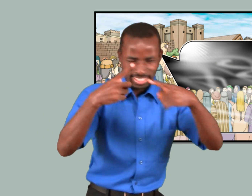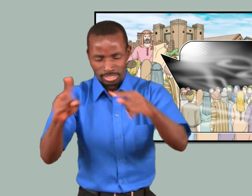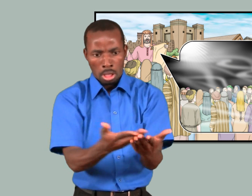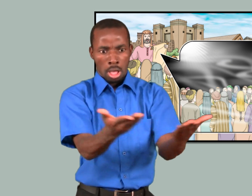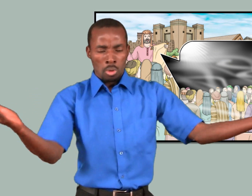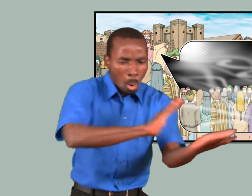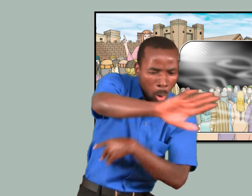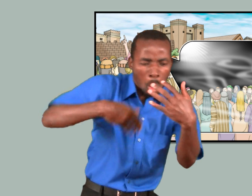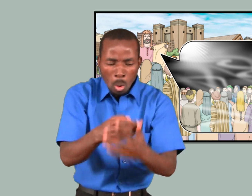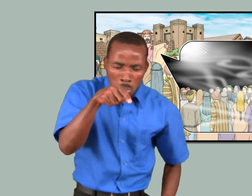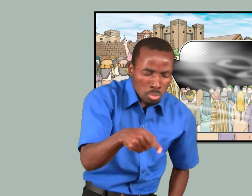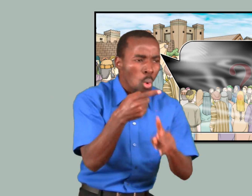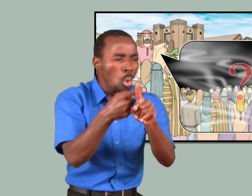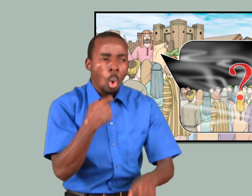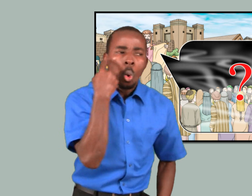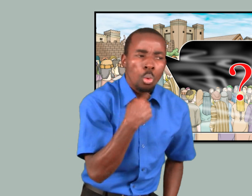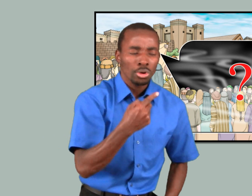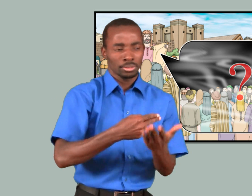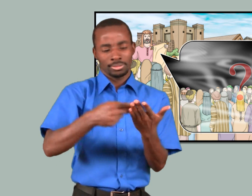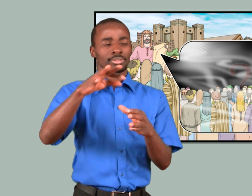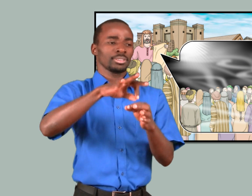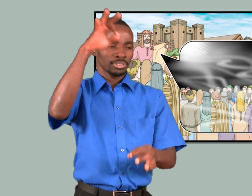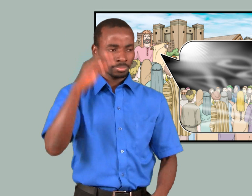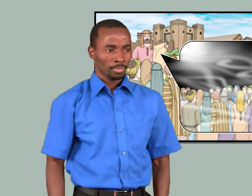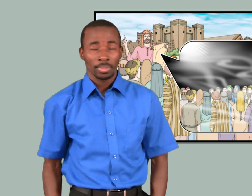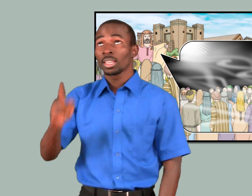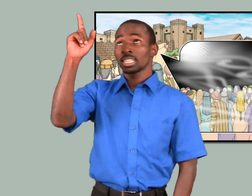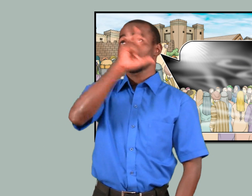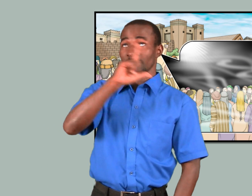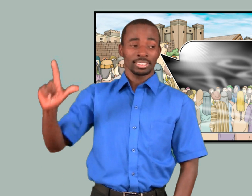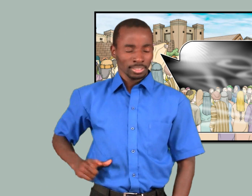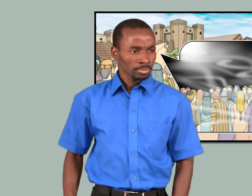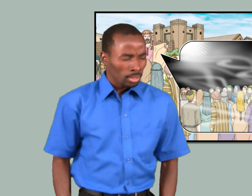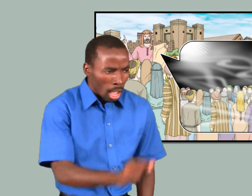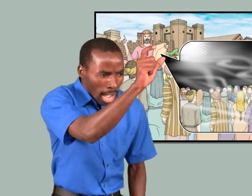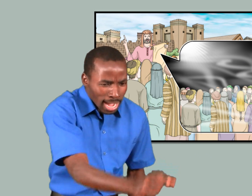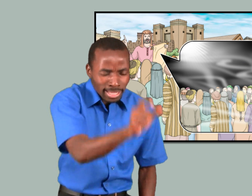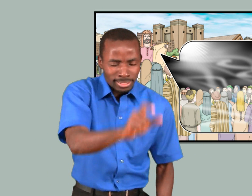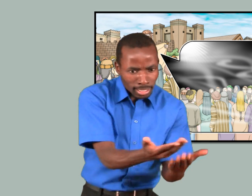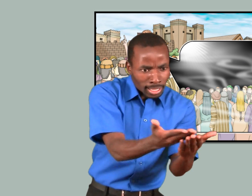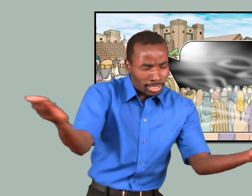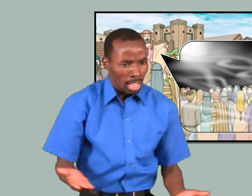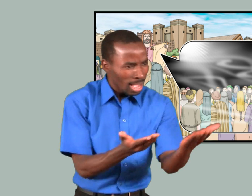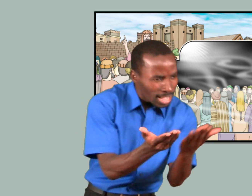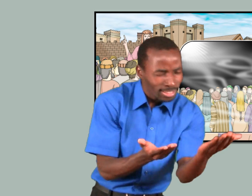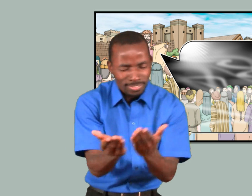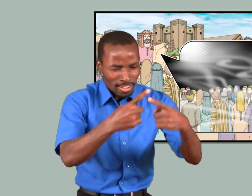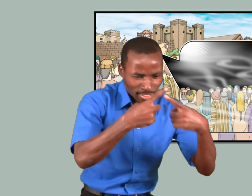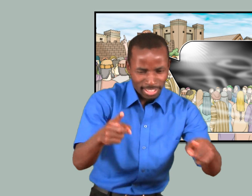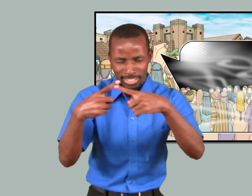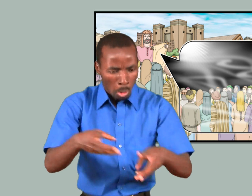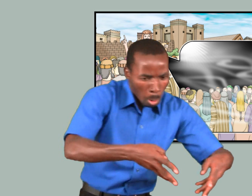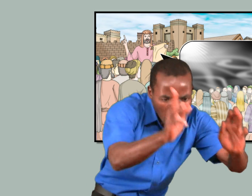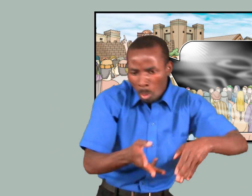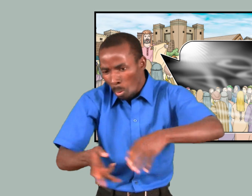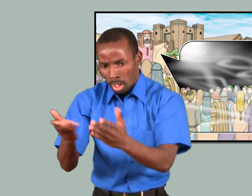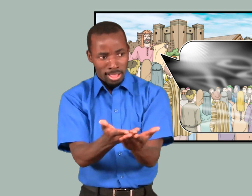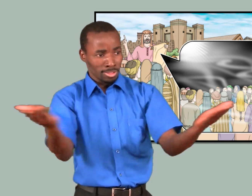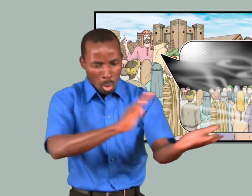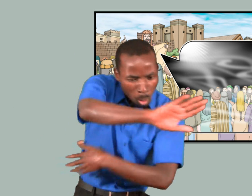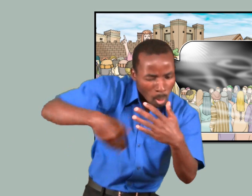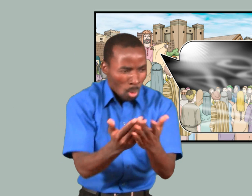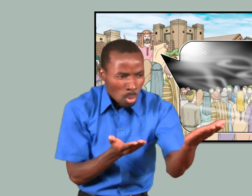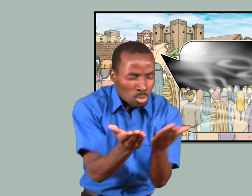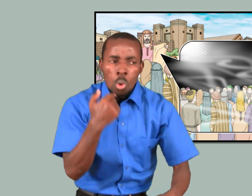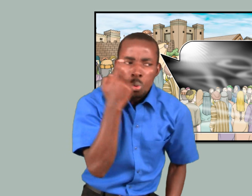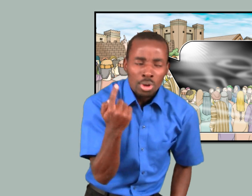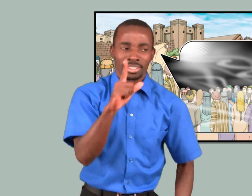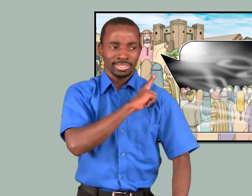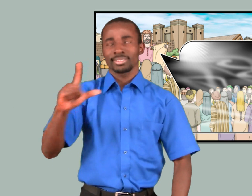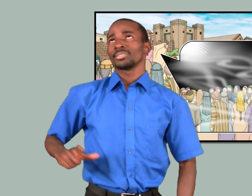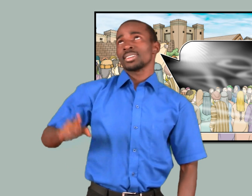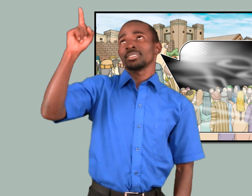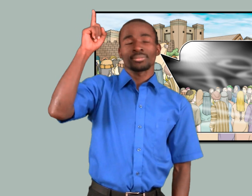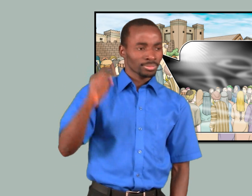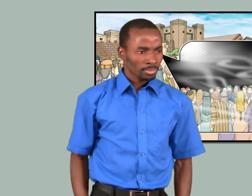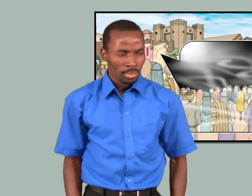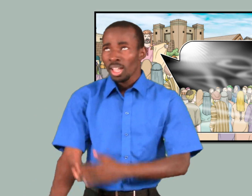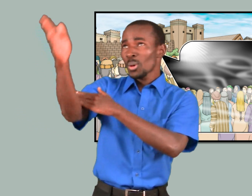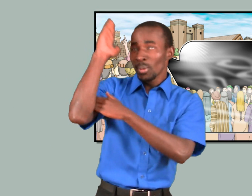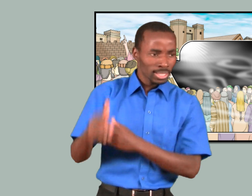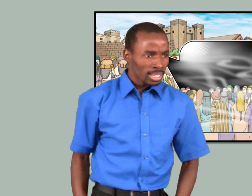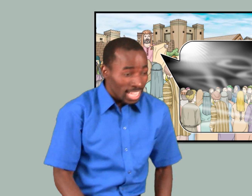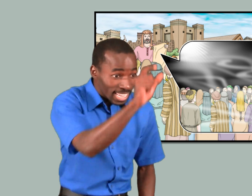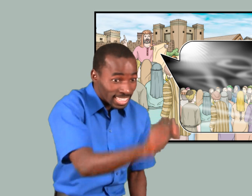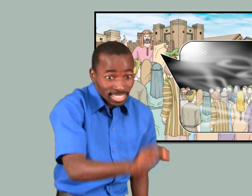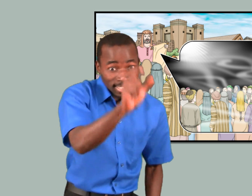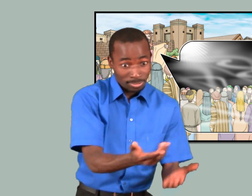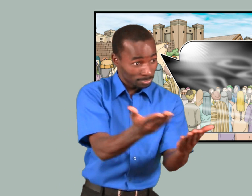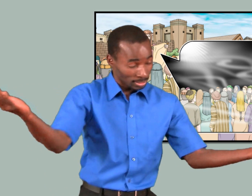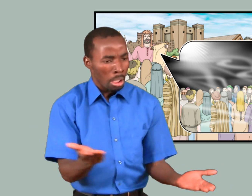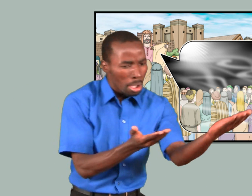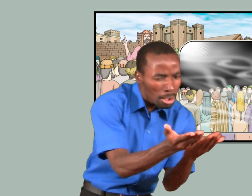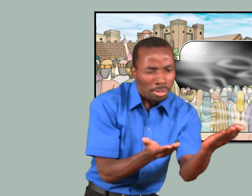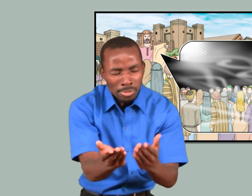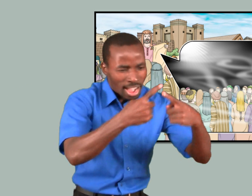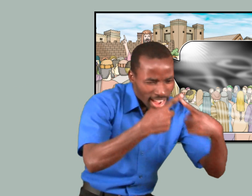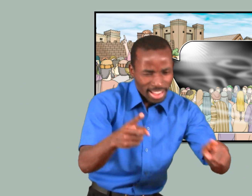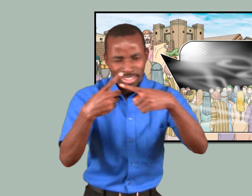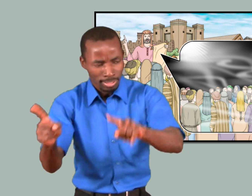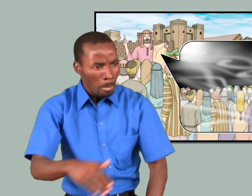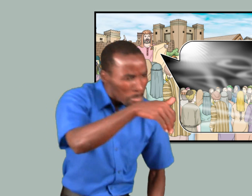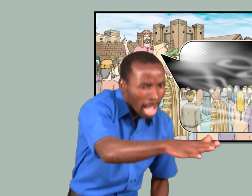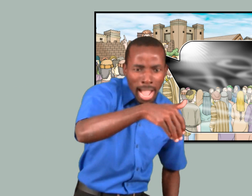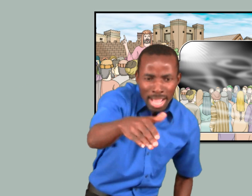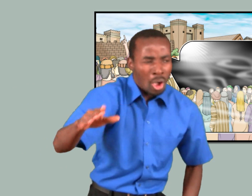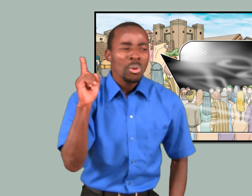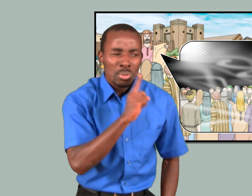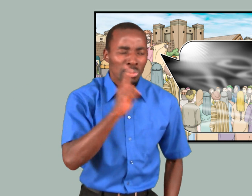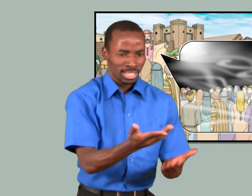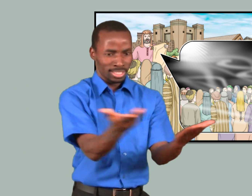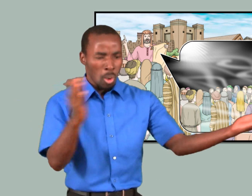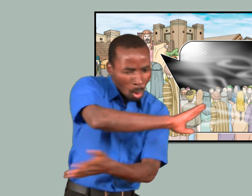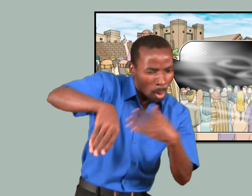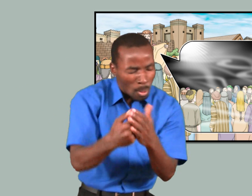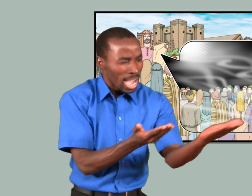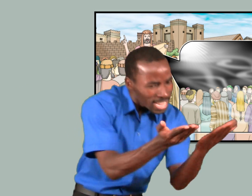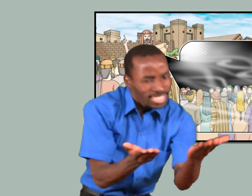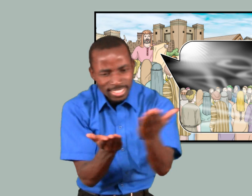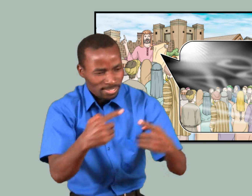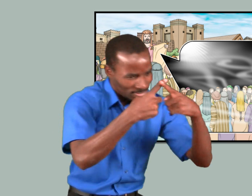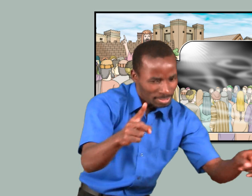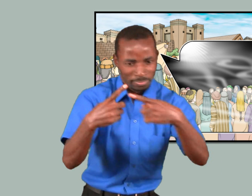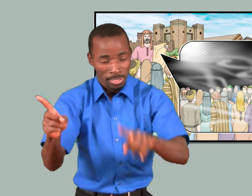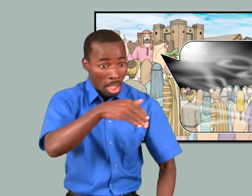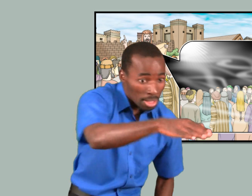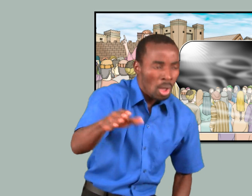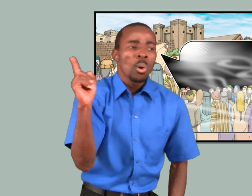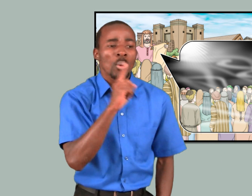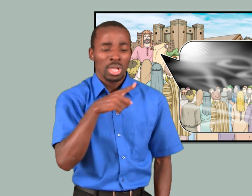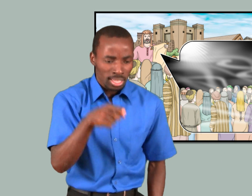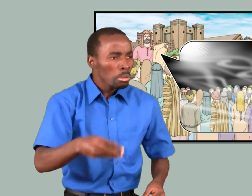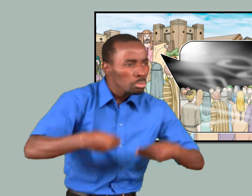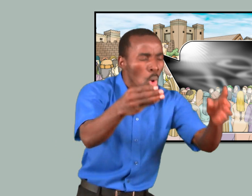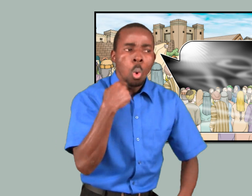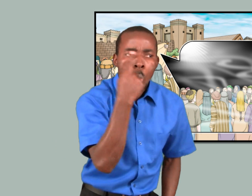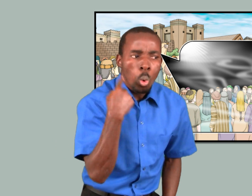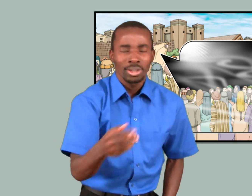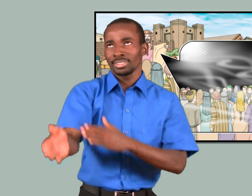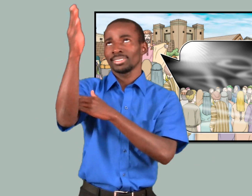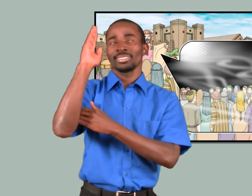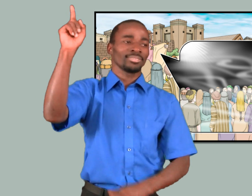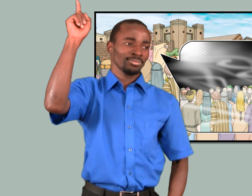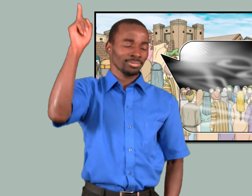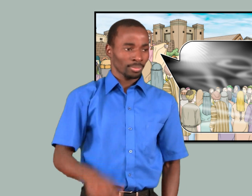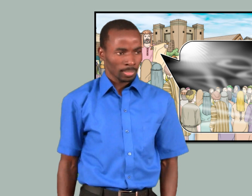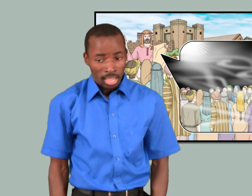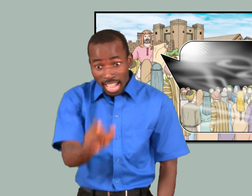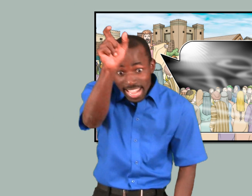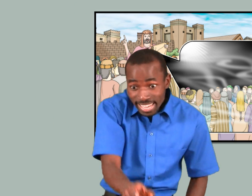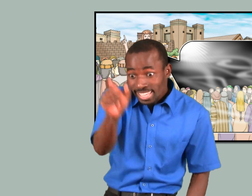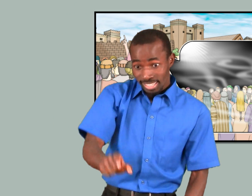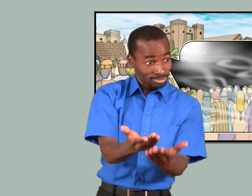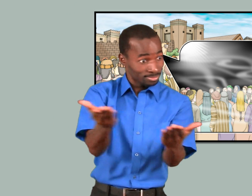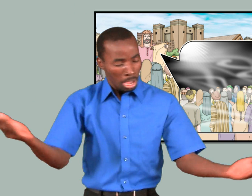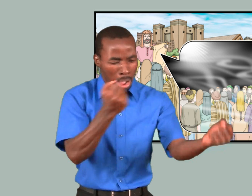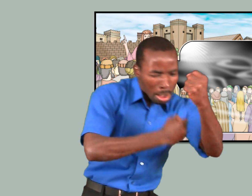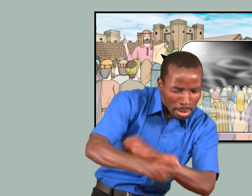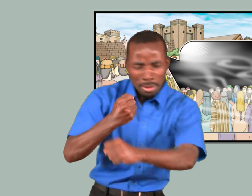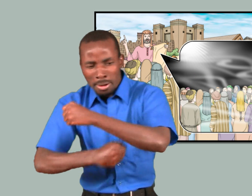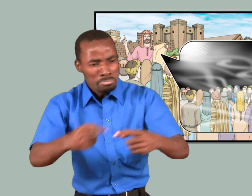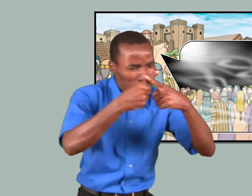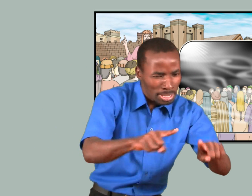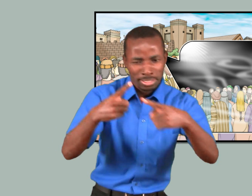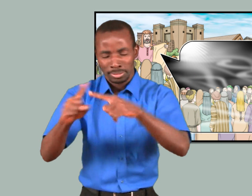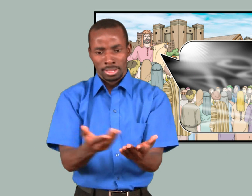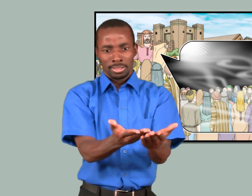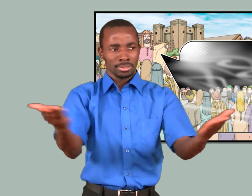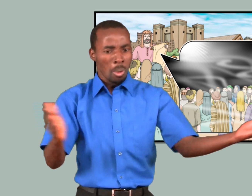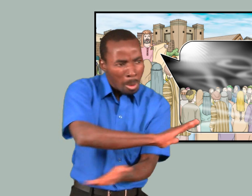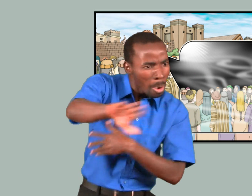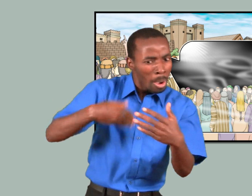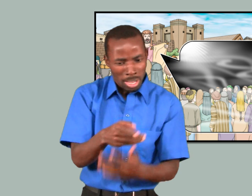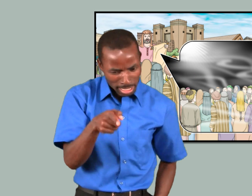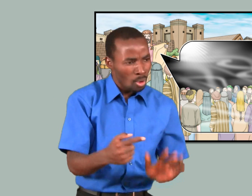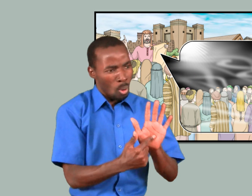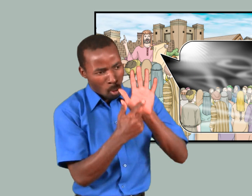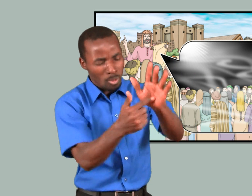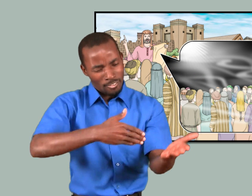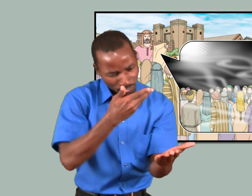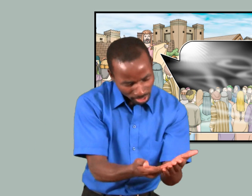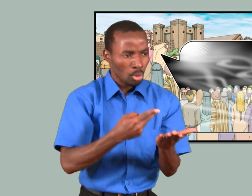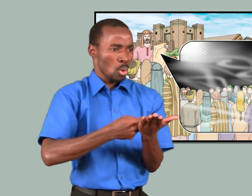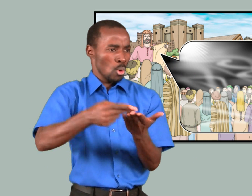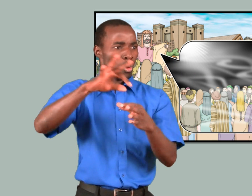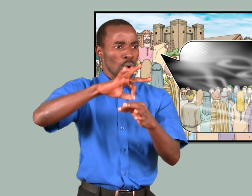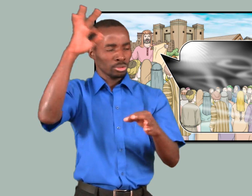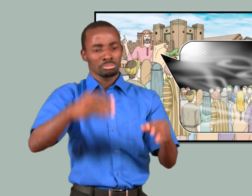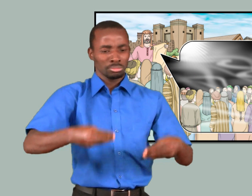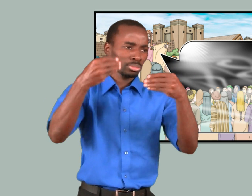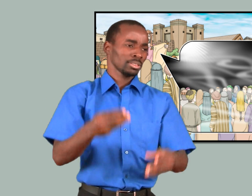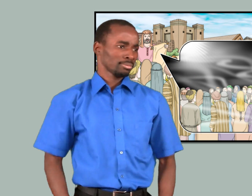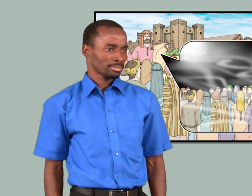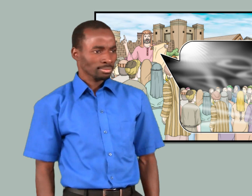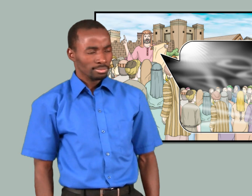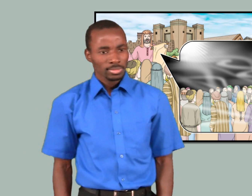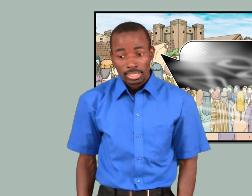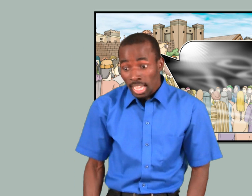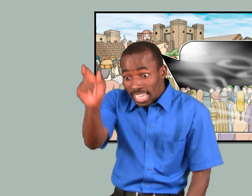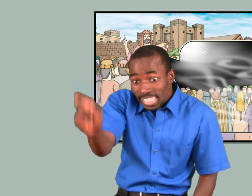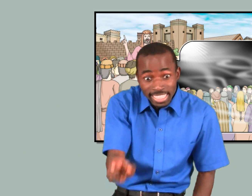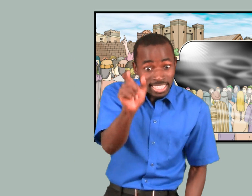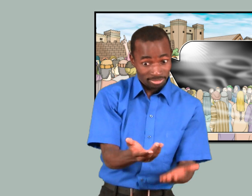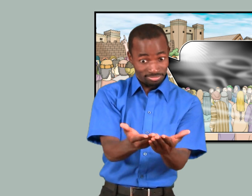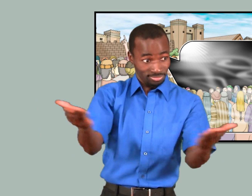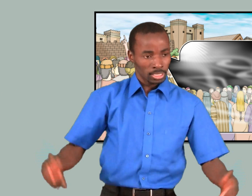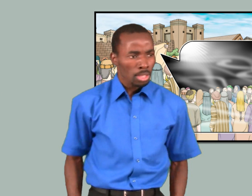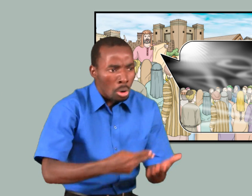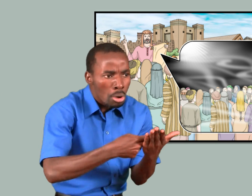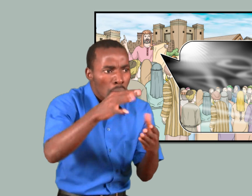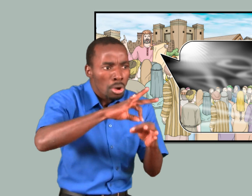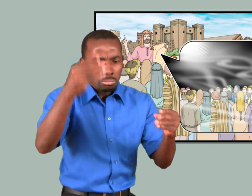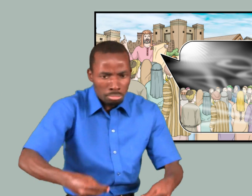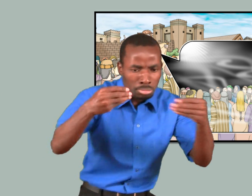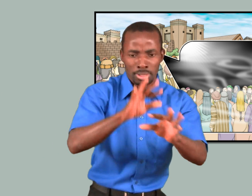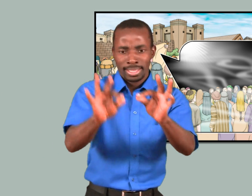There are different gifts, but the same Spirit. There are different ministries, but the same Lord. There are different ways of working, but the same God works all things in all people.